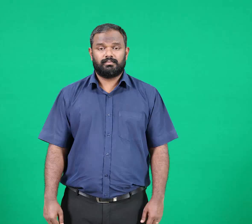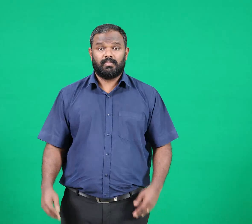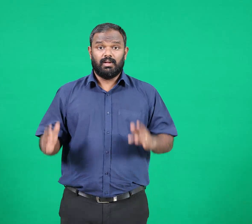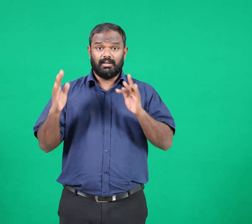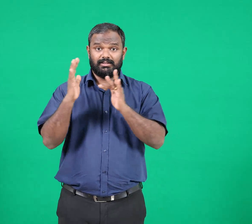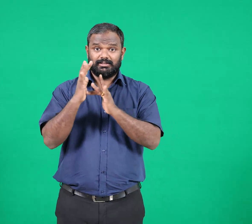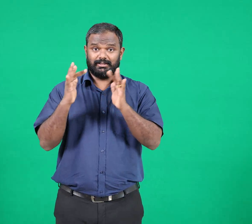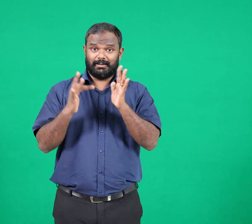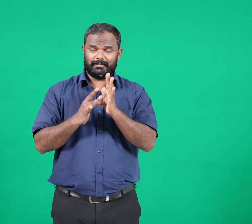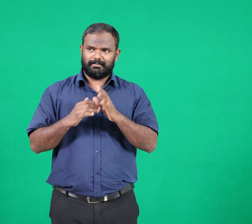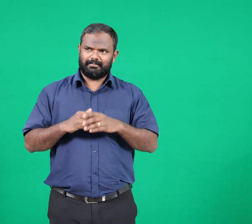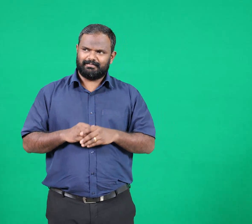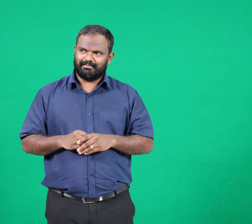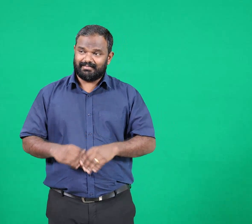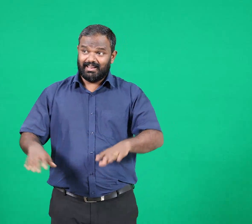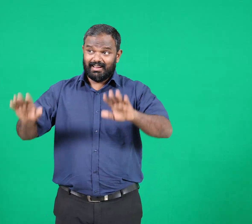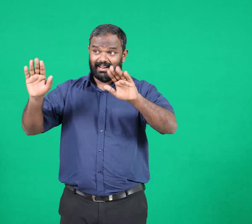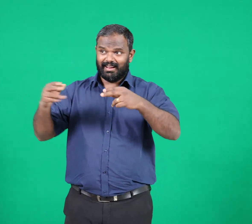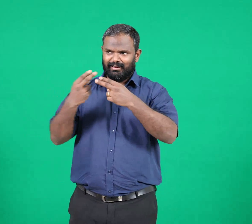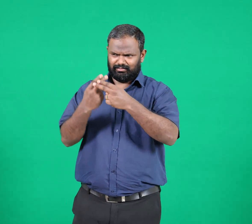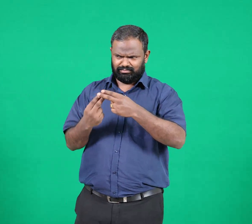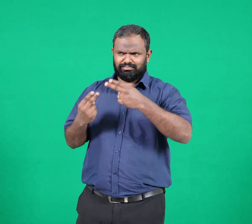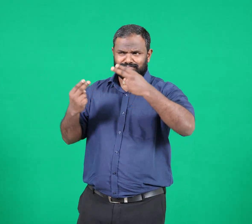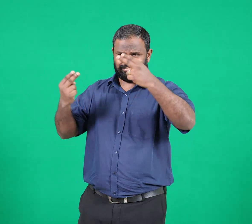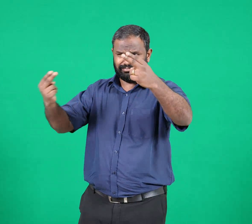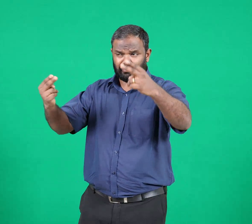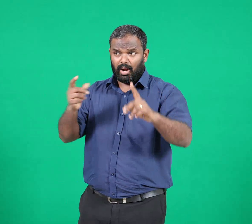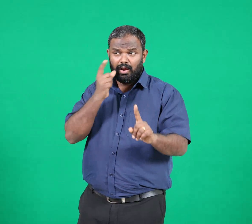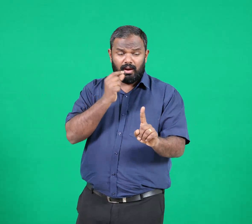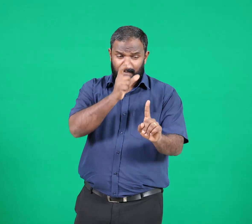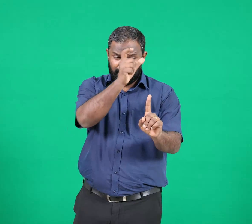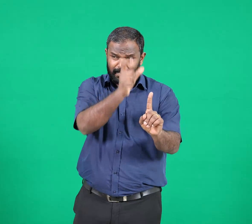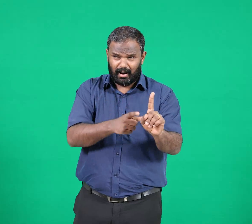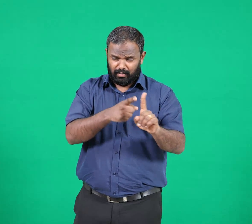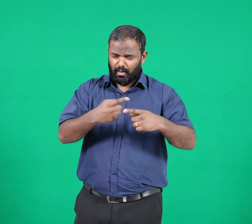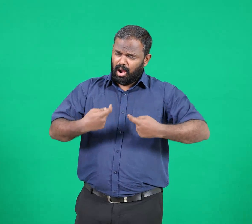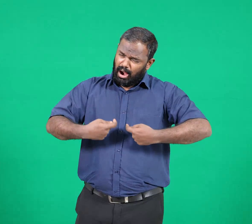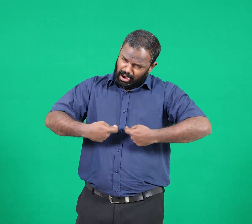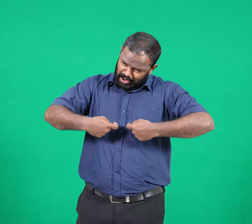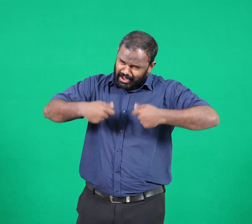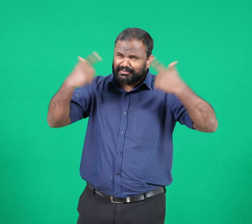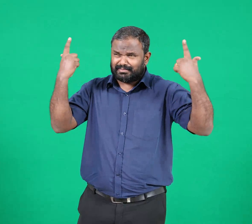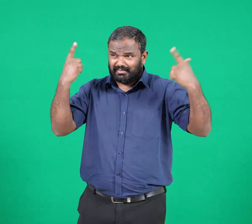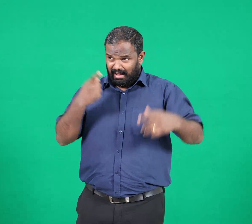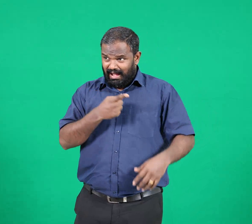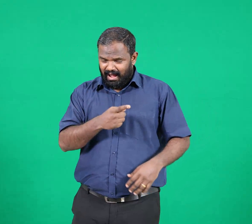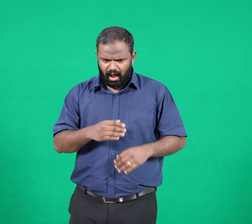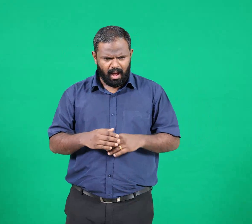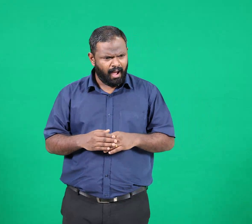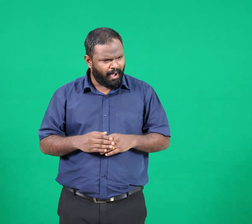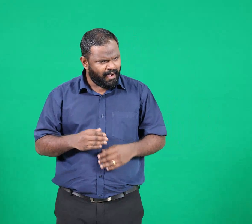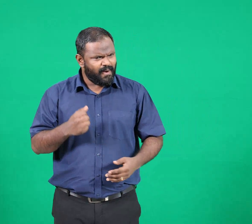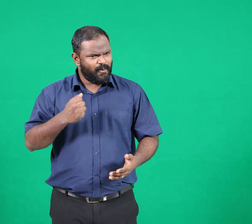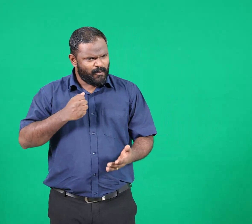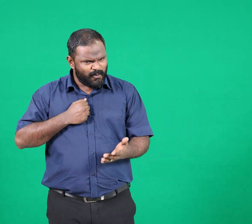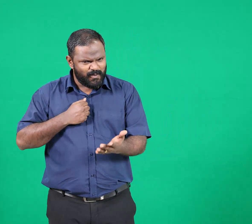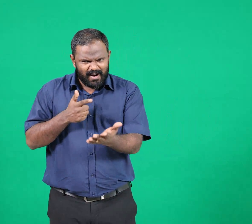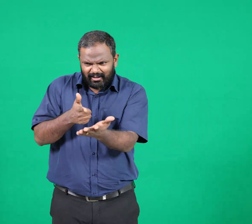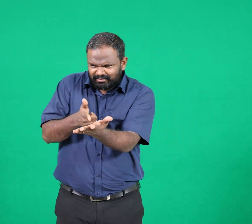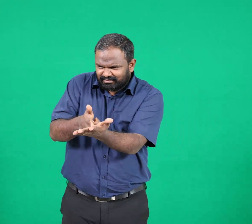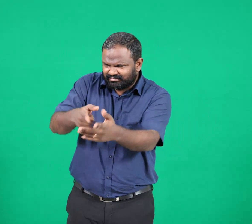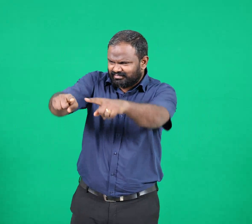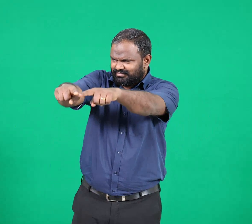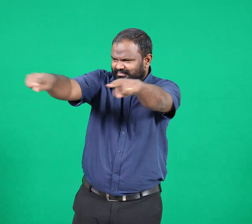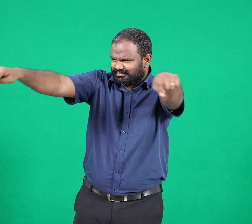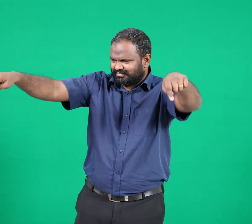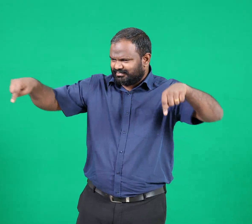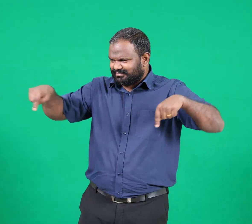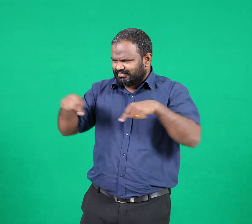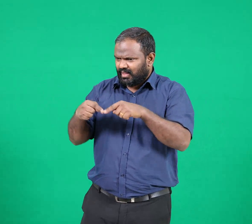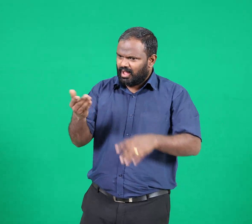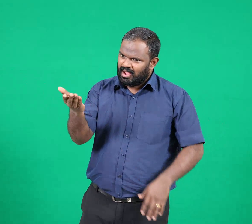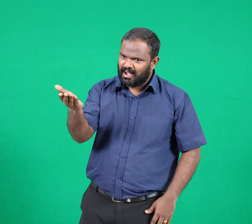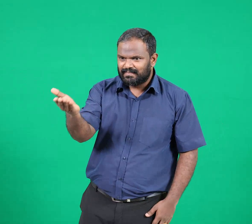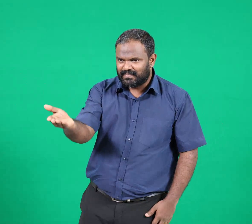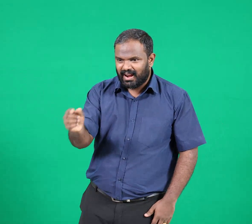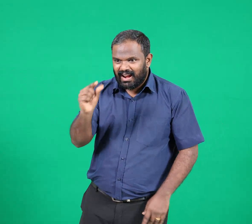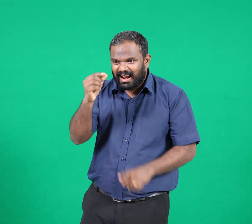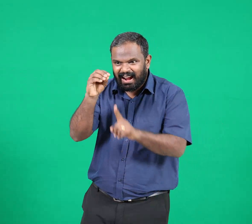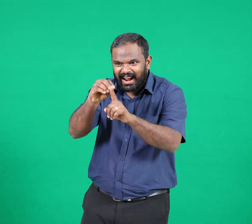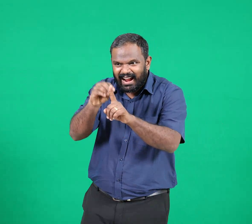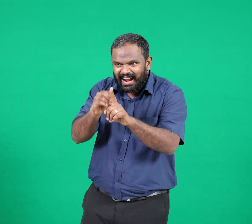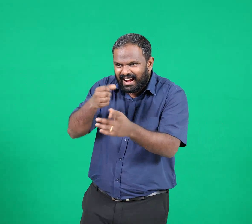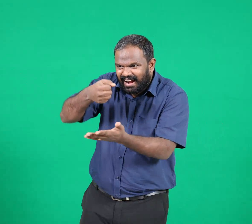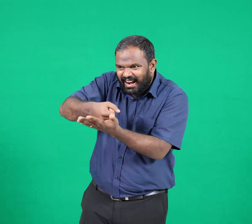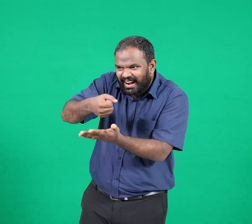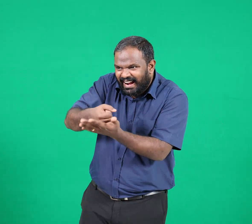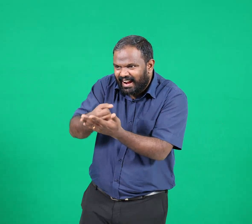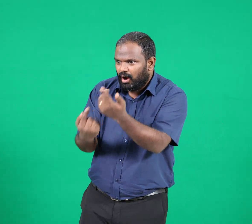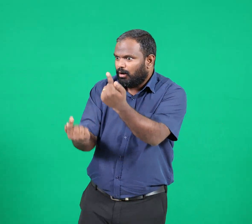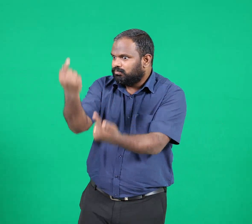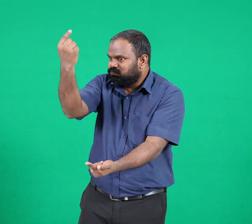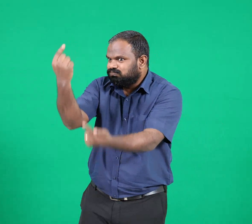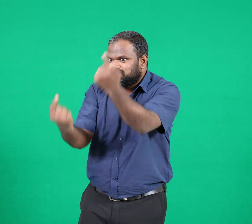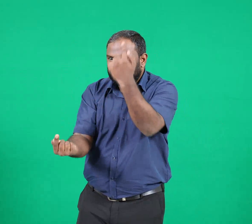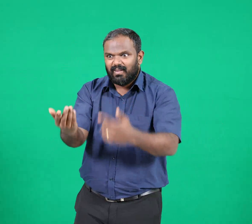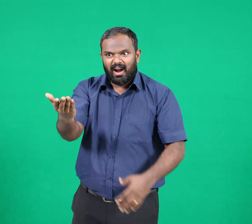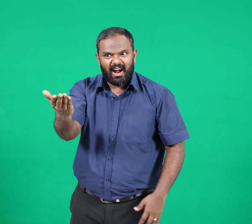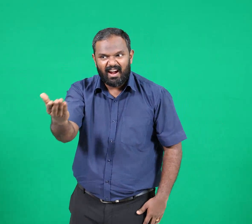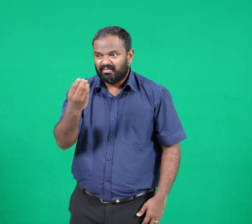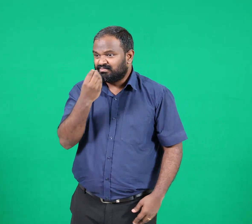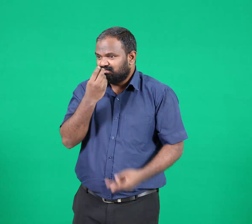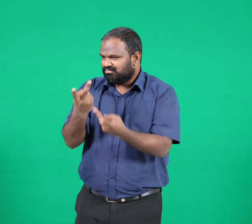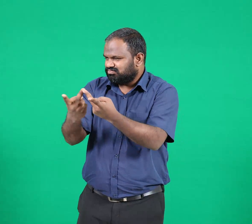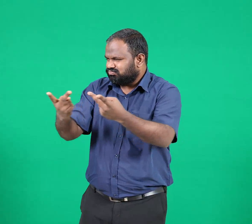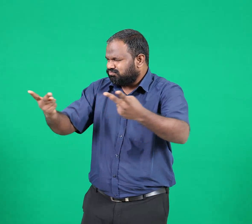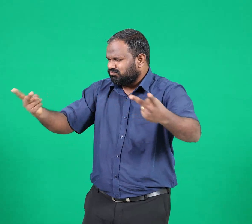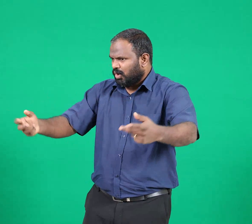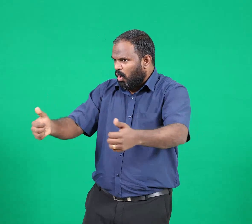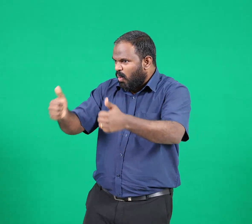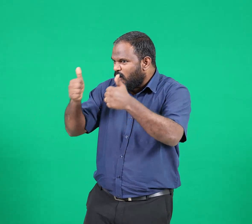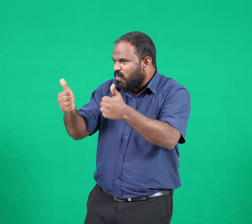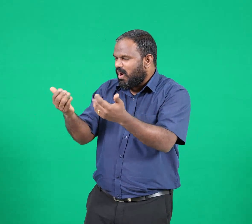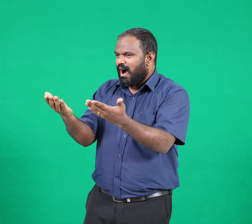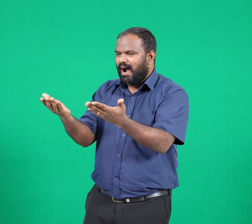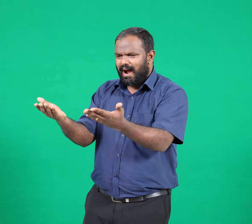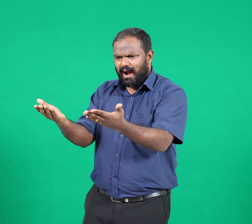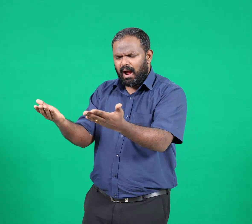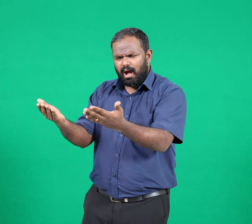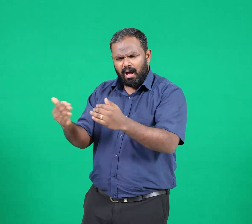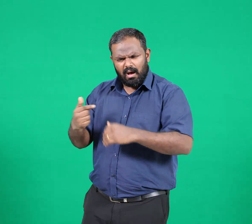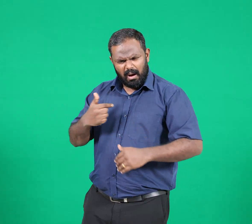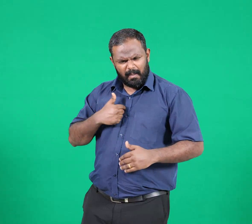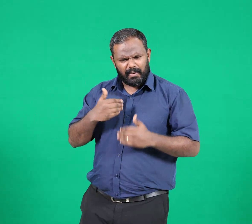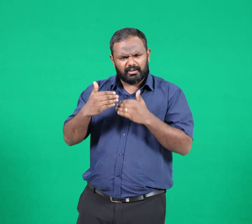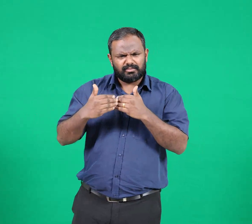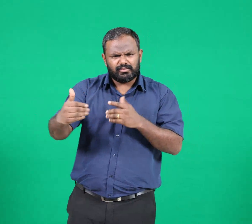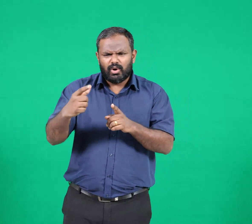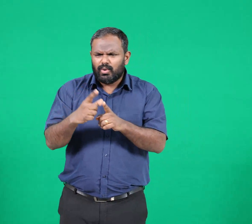Then He told them a parable: "The ground of a certain rich man produced an abundance.